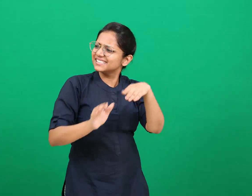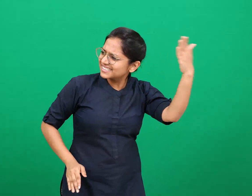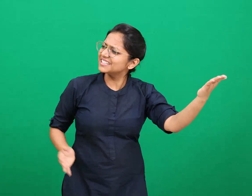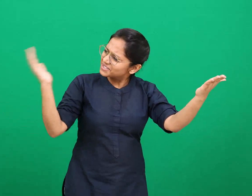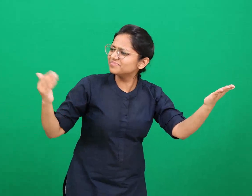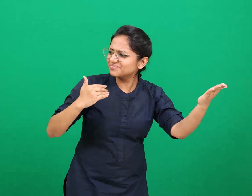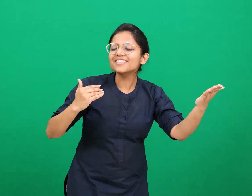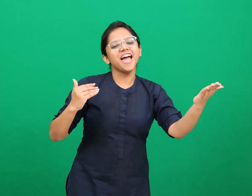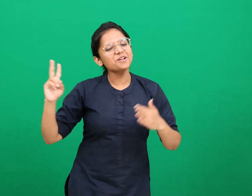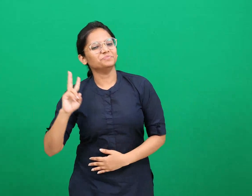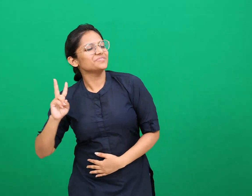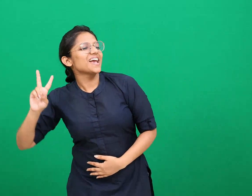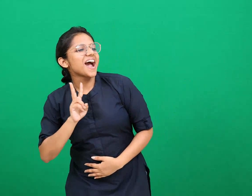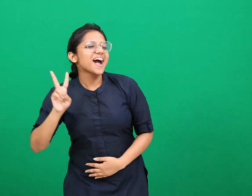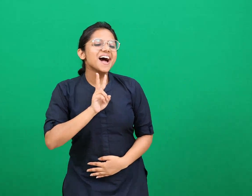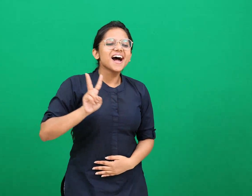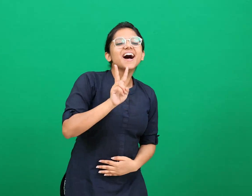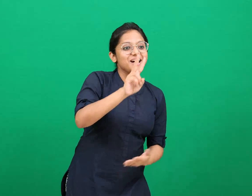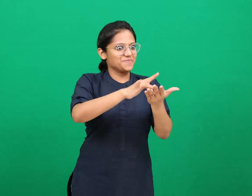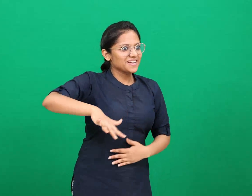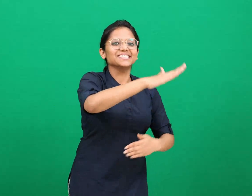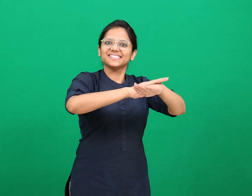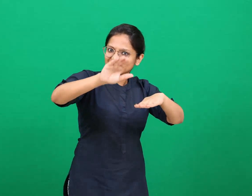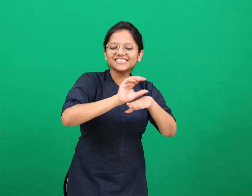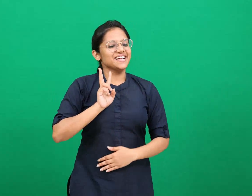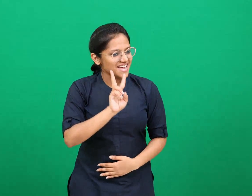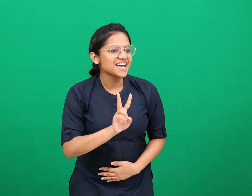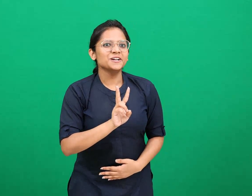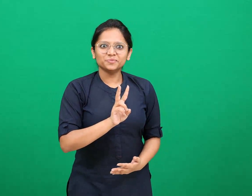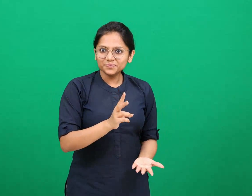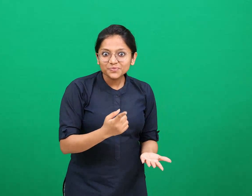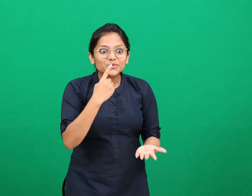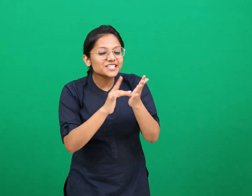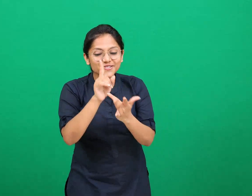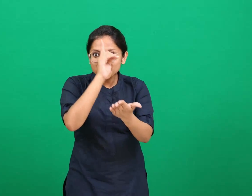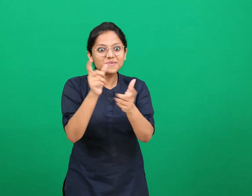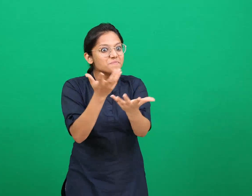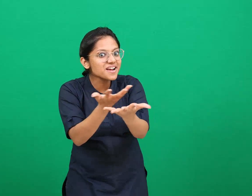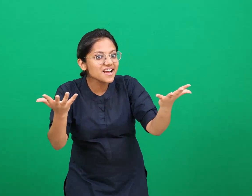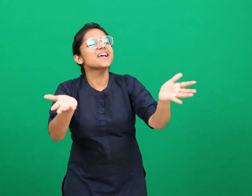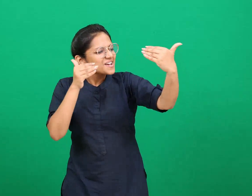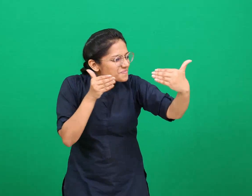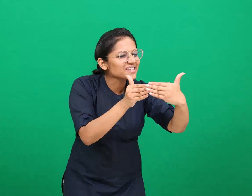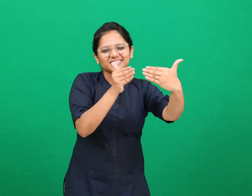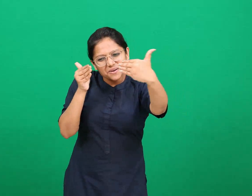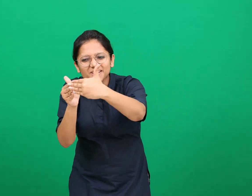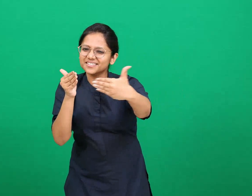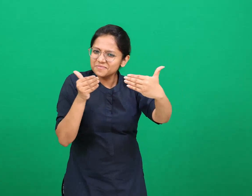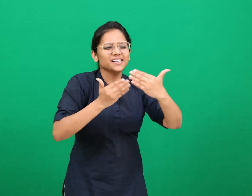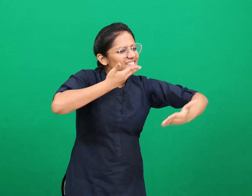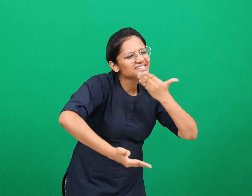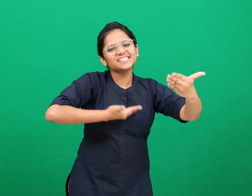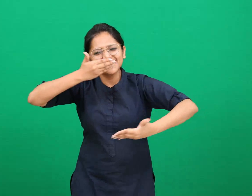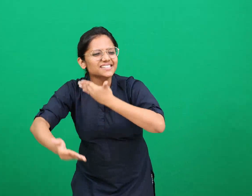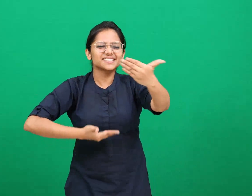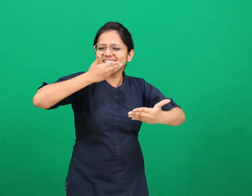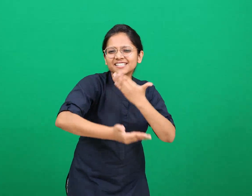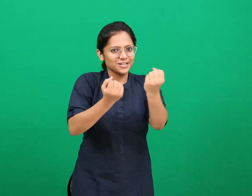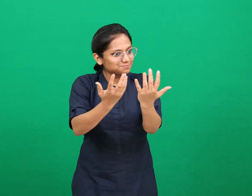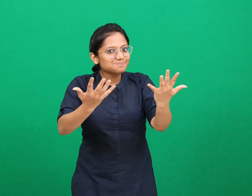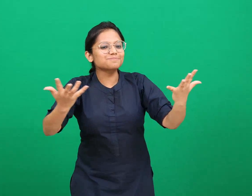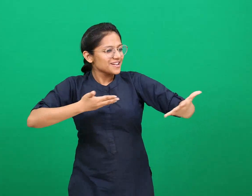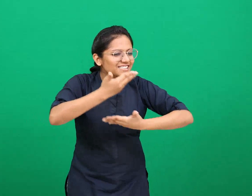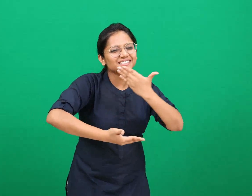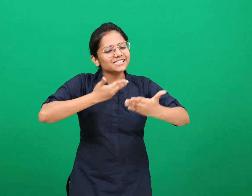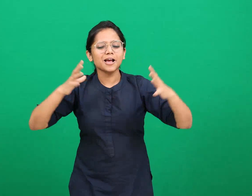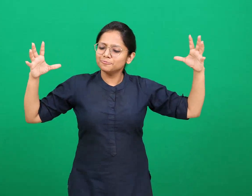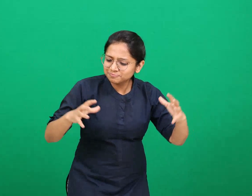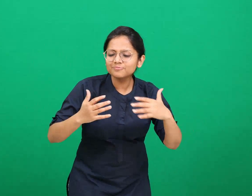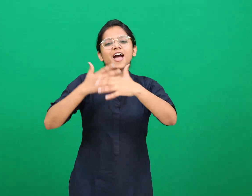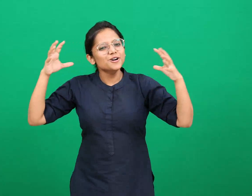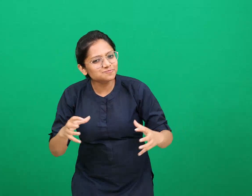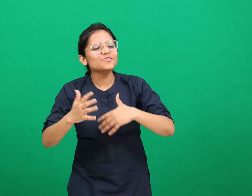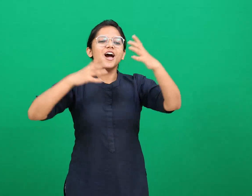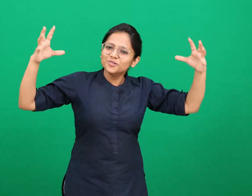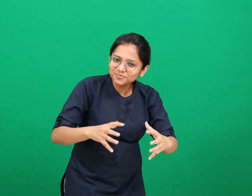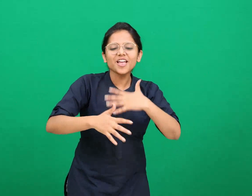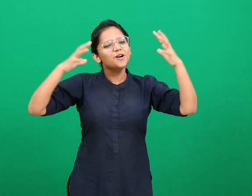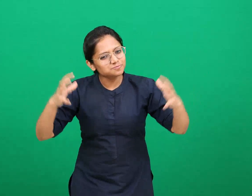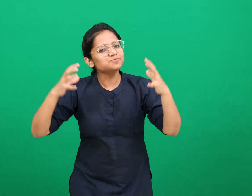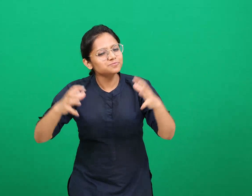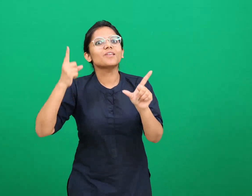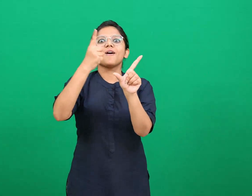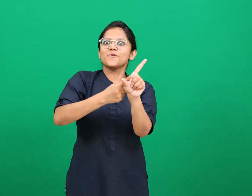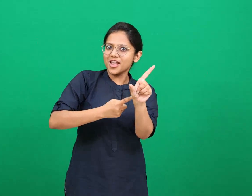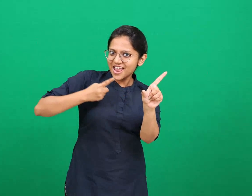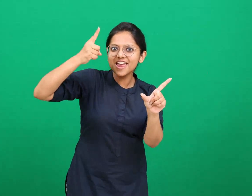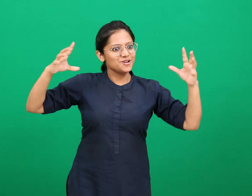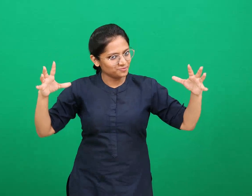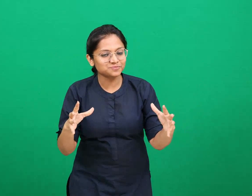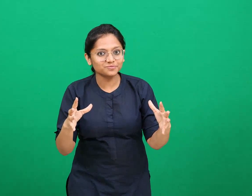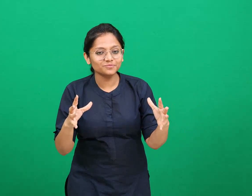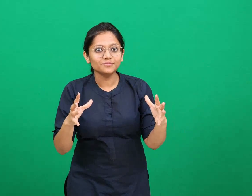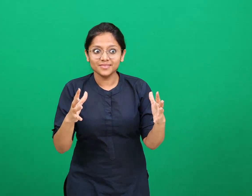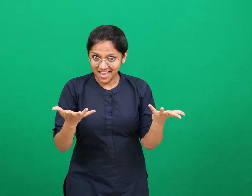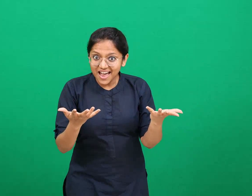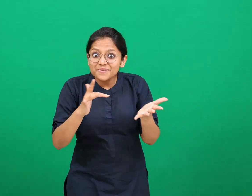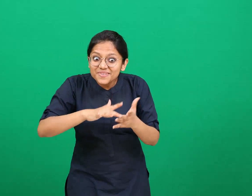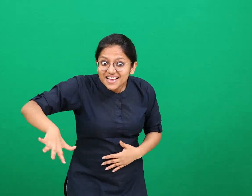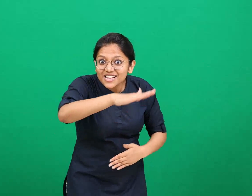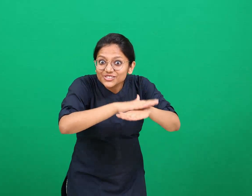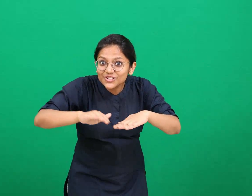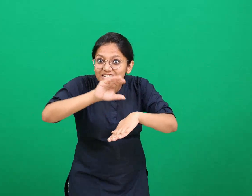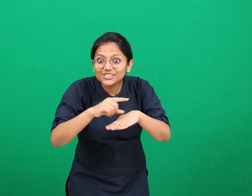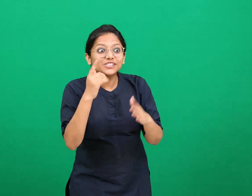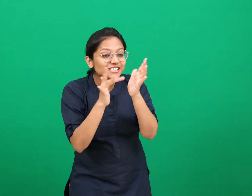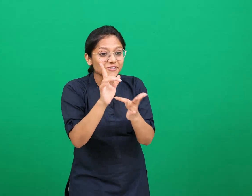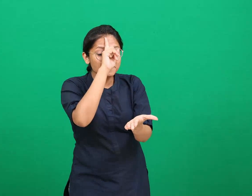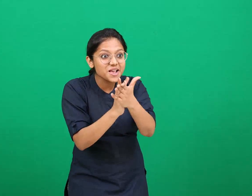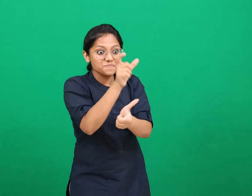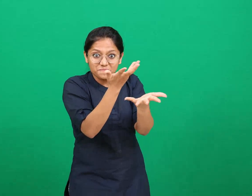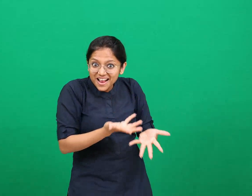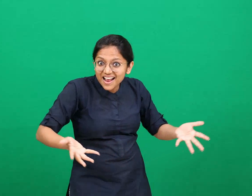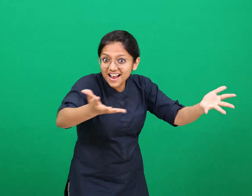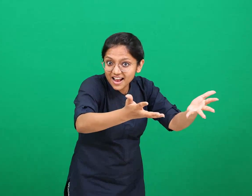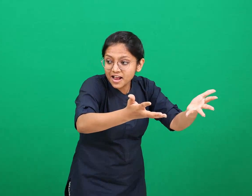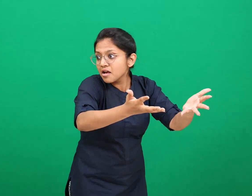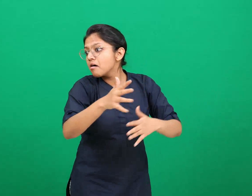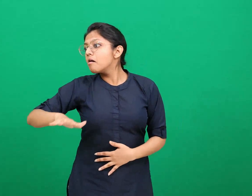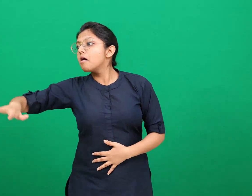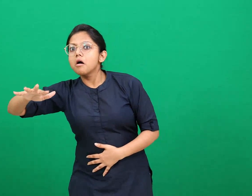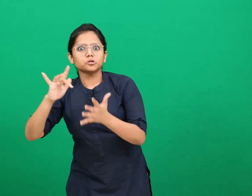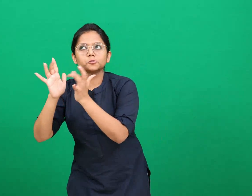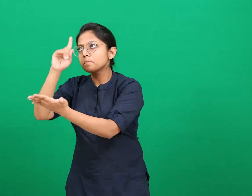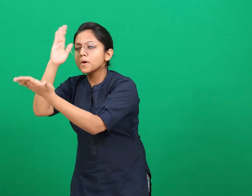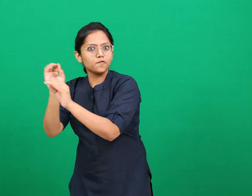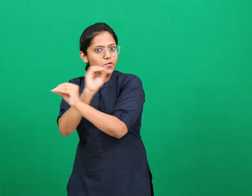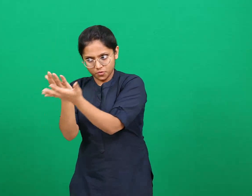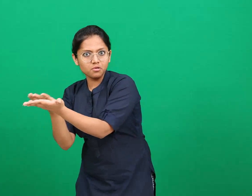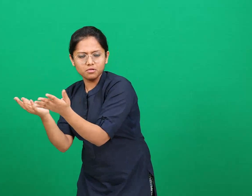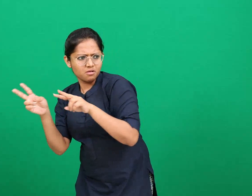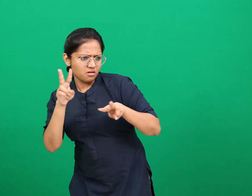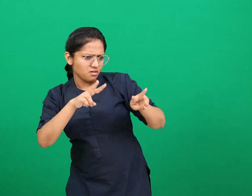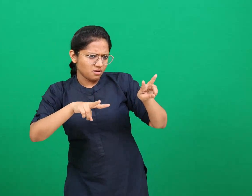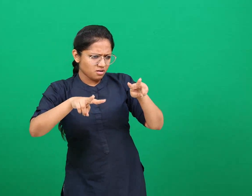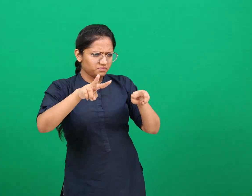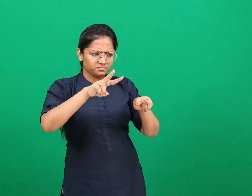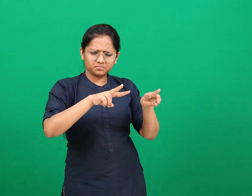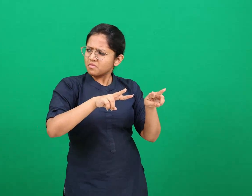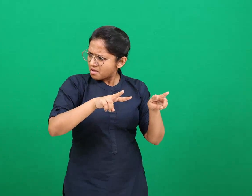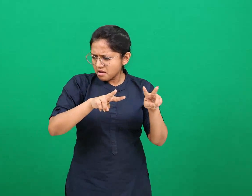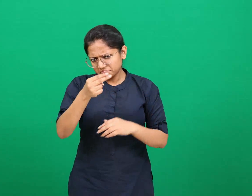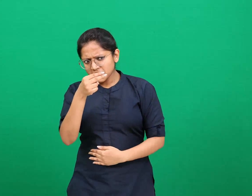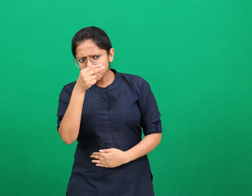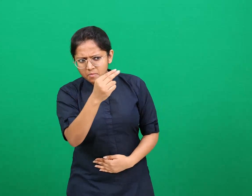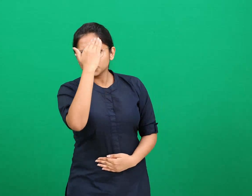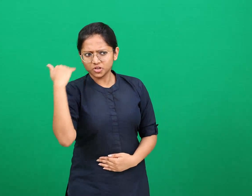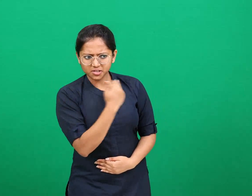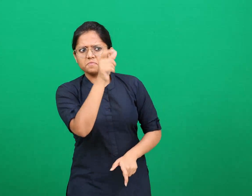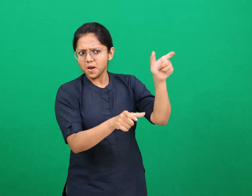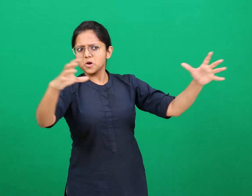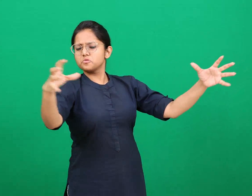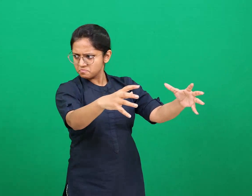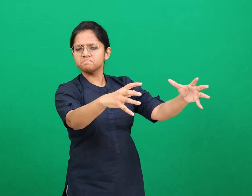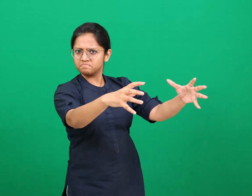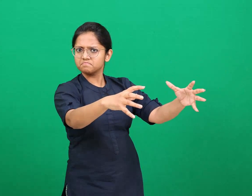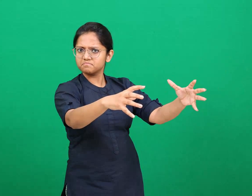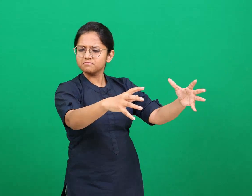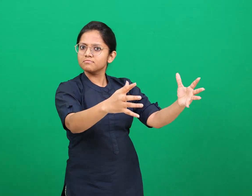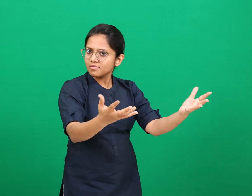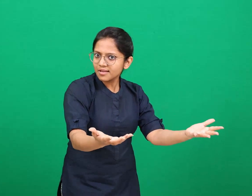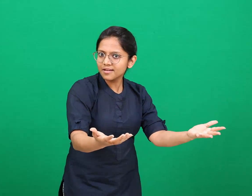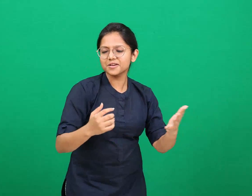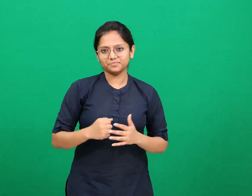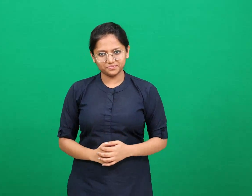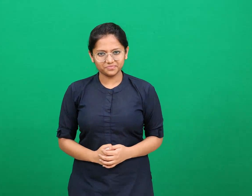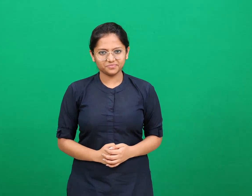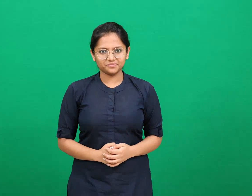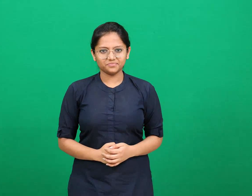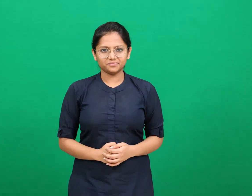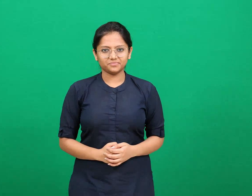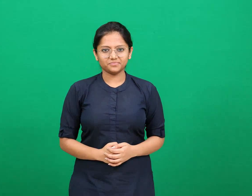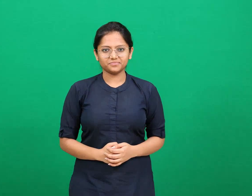So for a full year they met together with the church and taught large numbers of people. The disciples were first called Christians at Antioch.